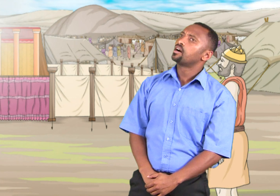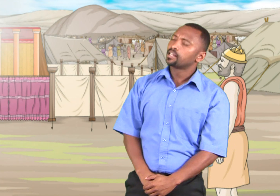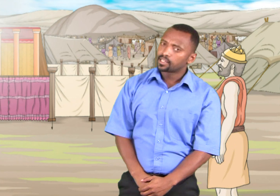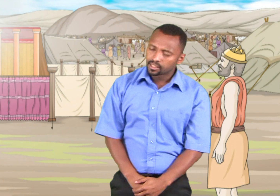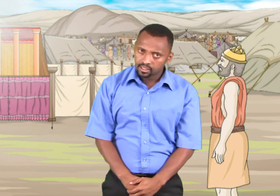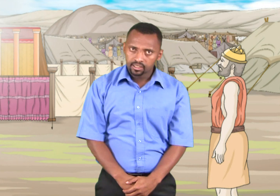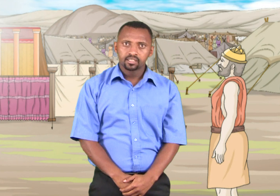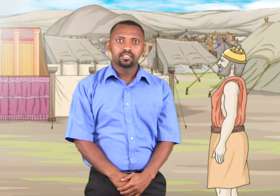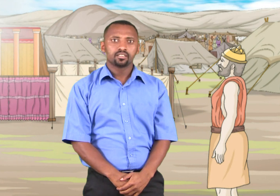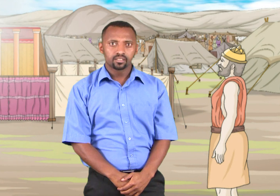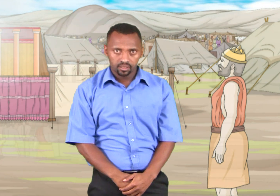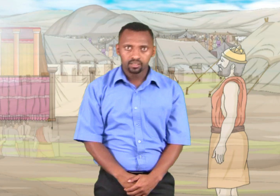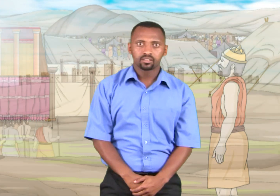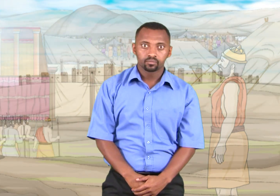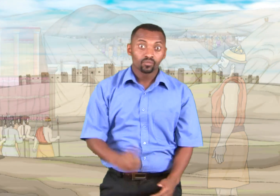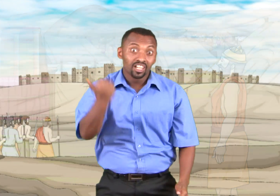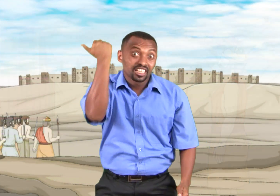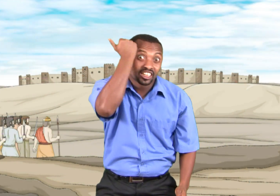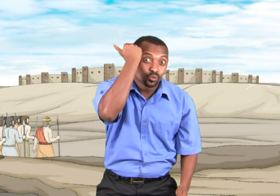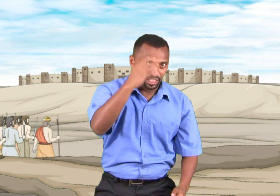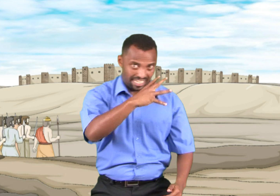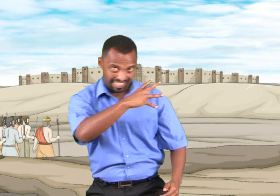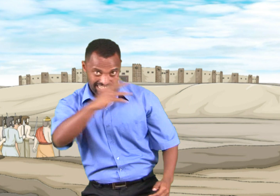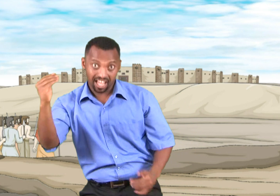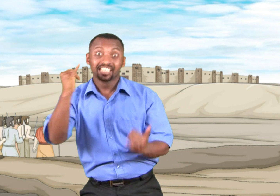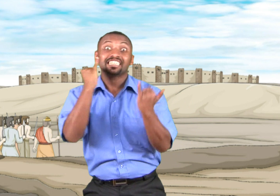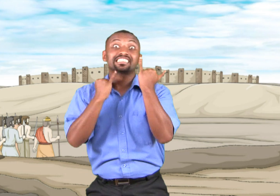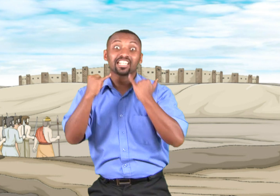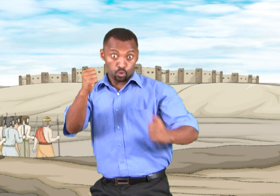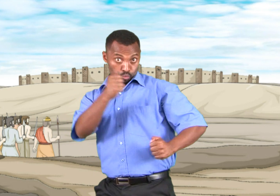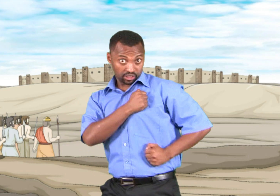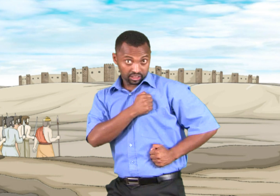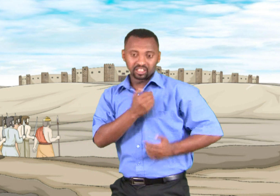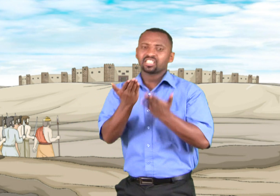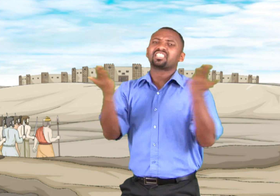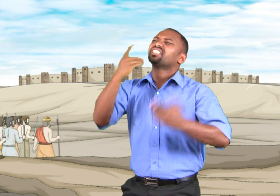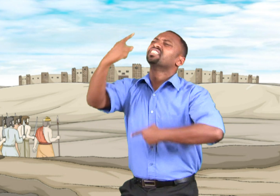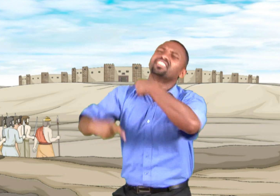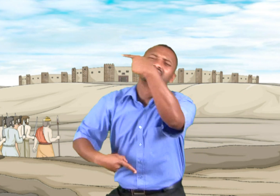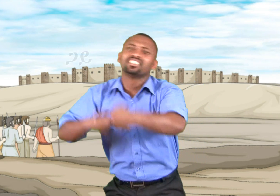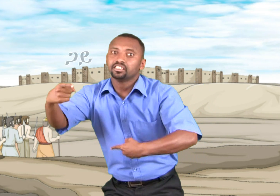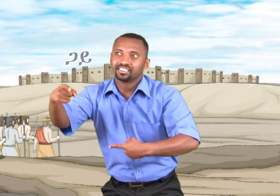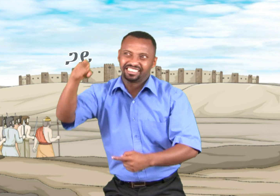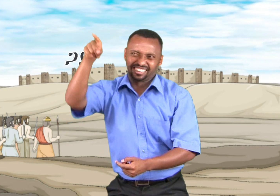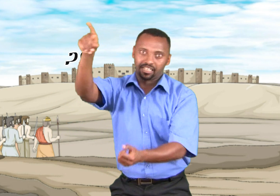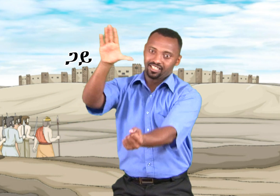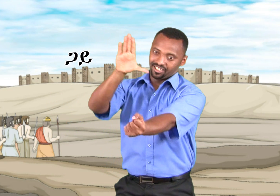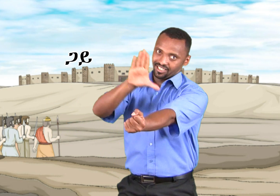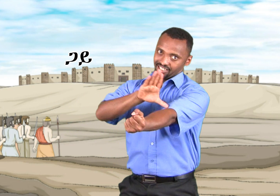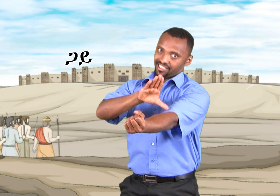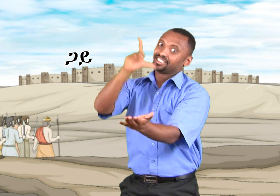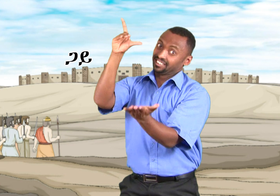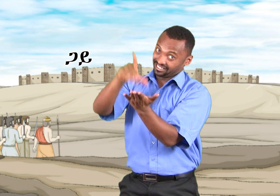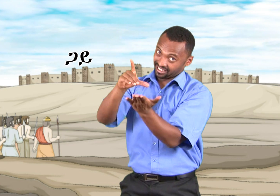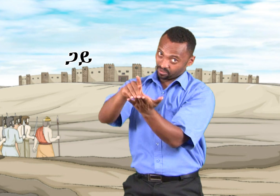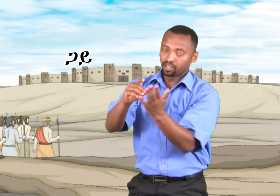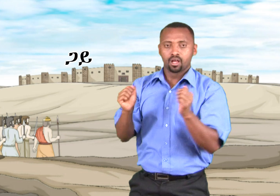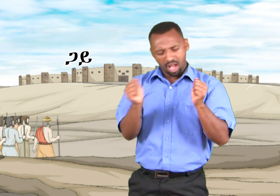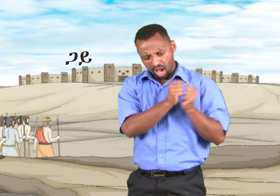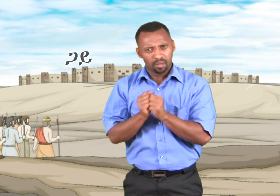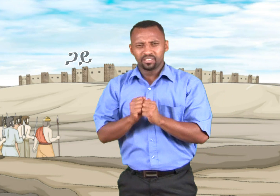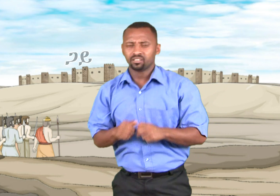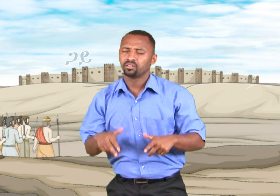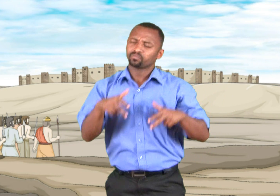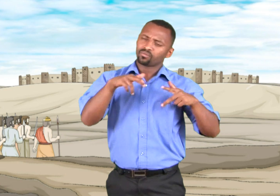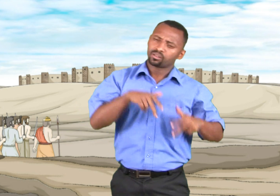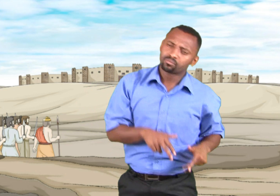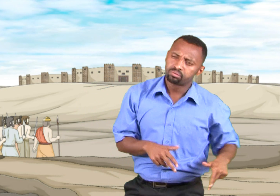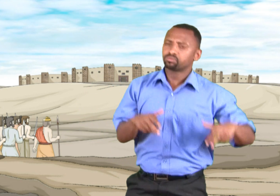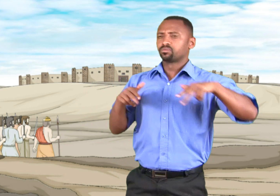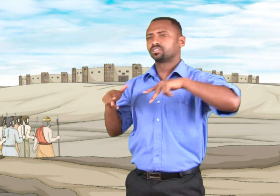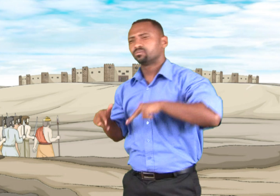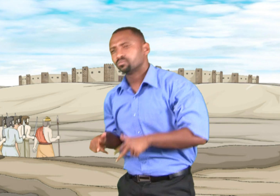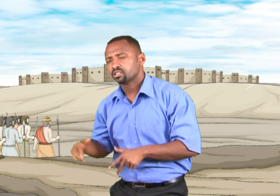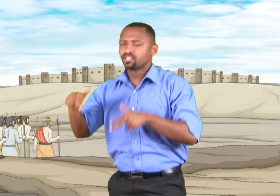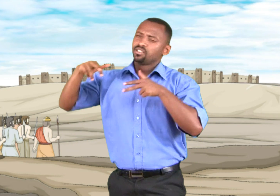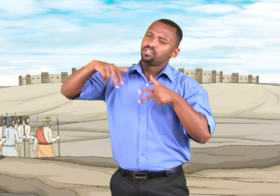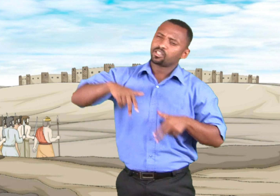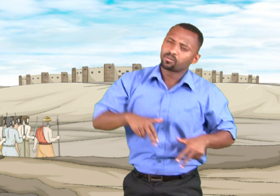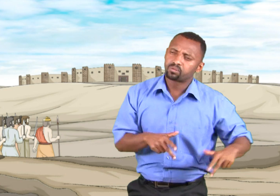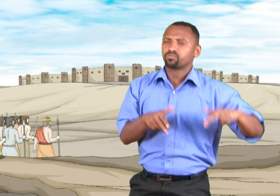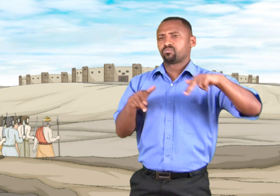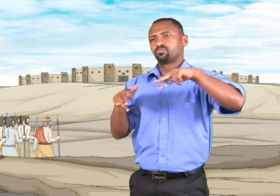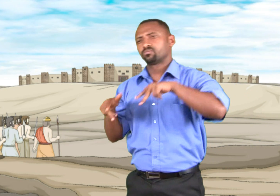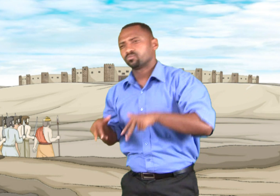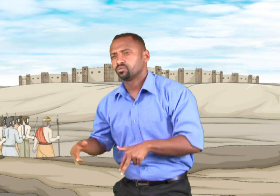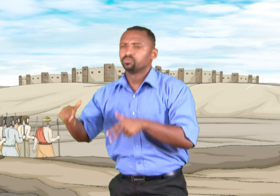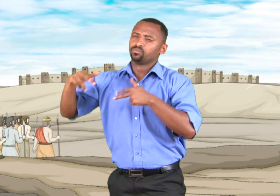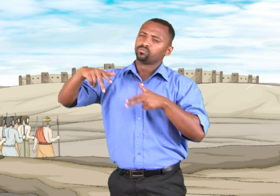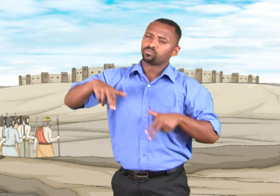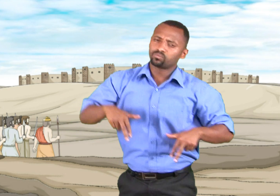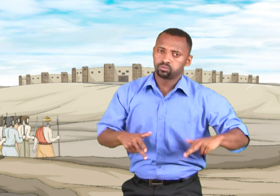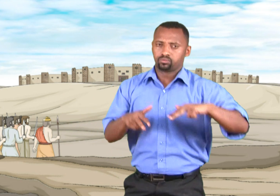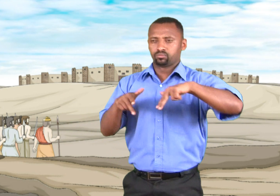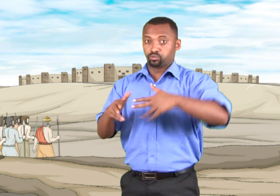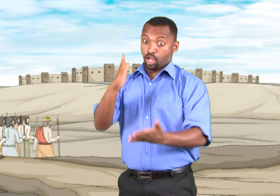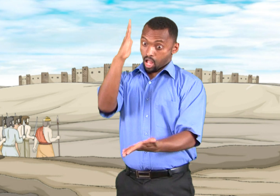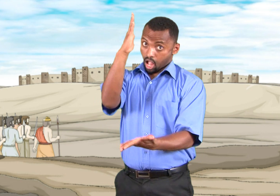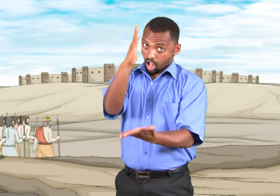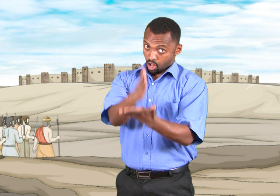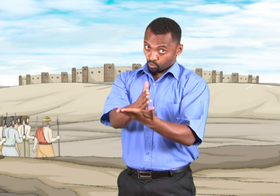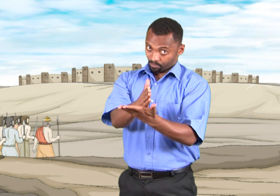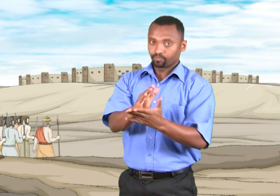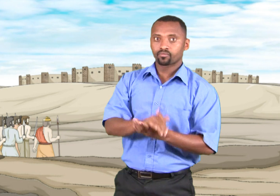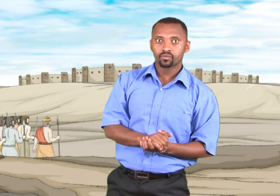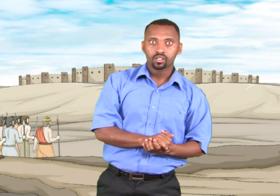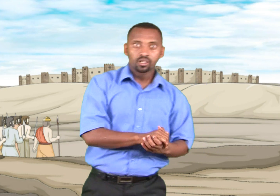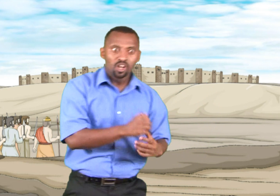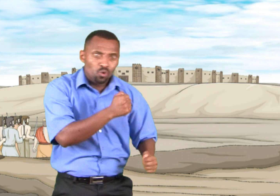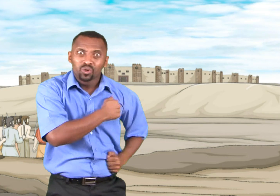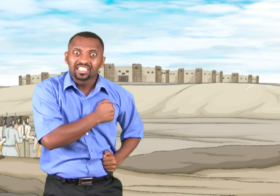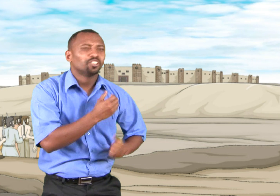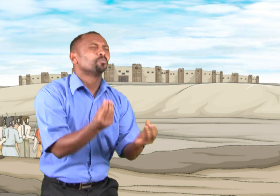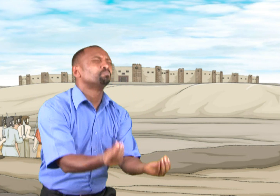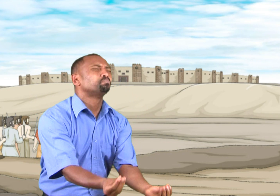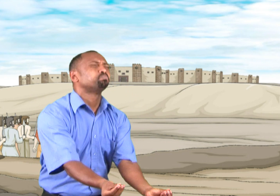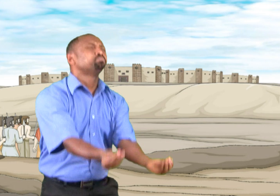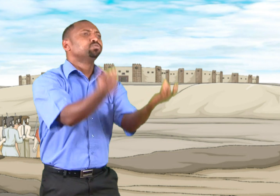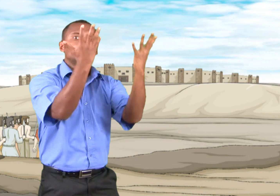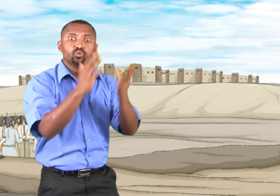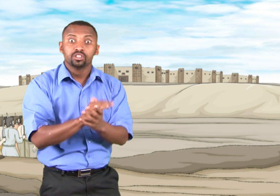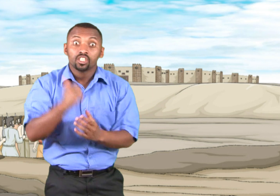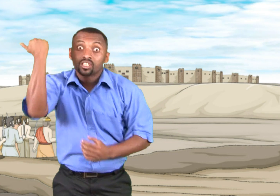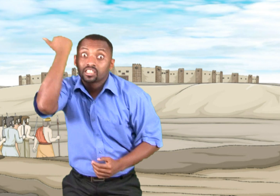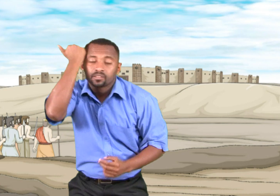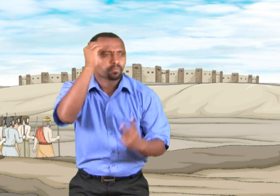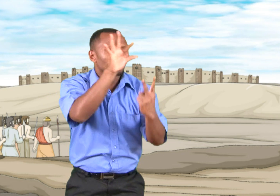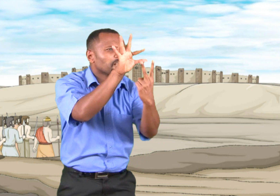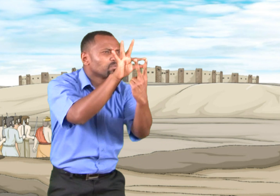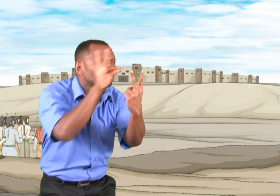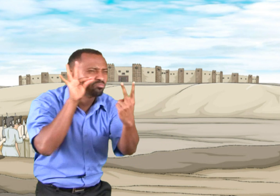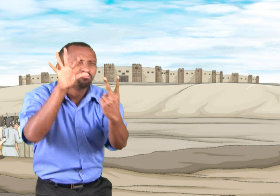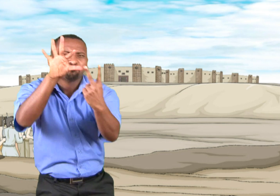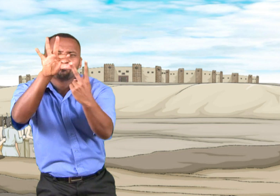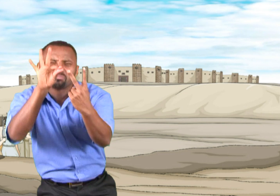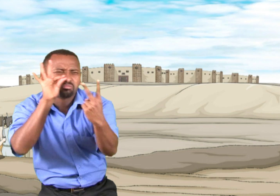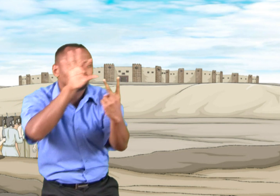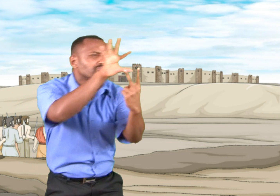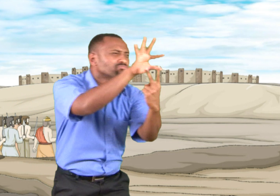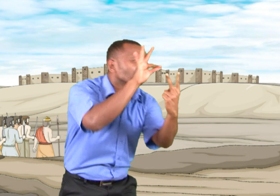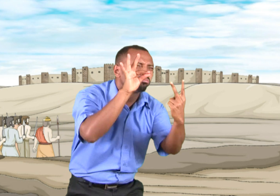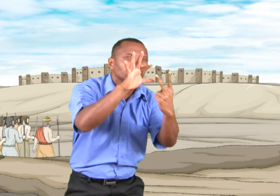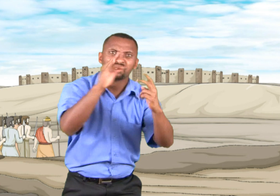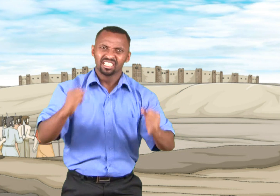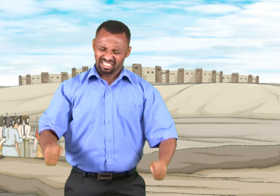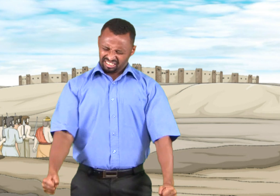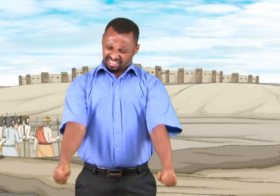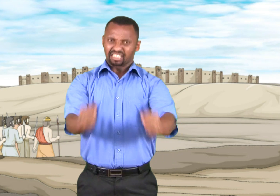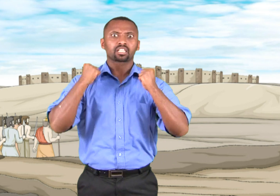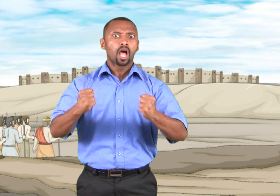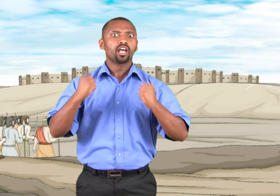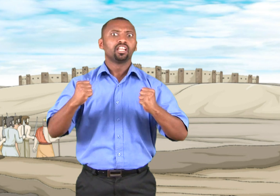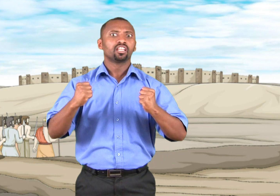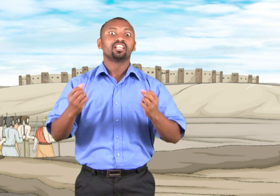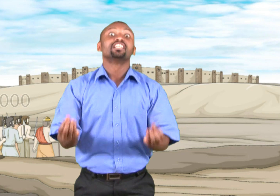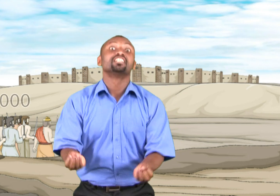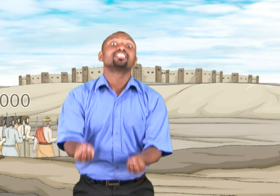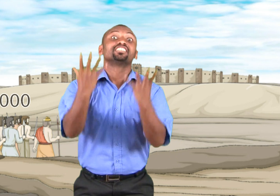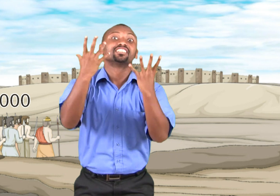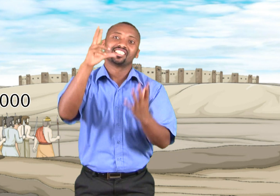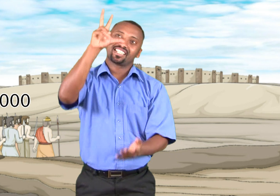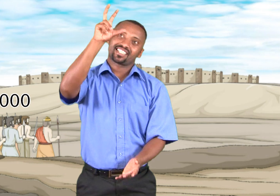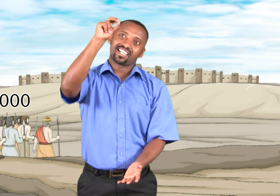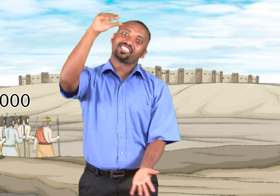So Joshua and the whole army set out to attack Ai.